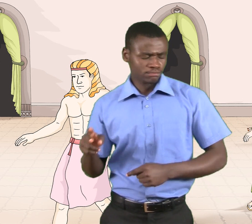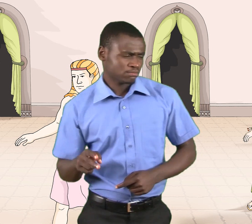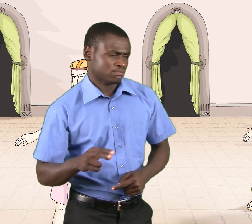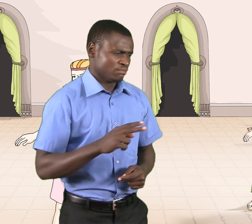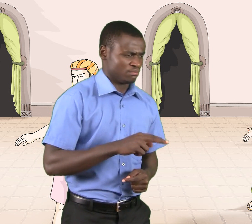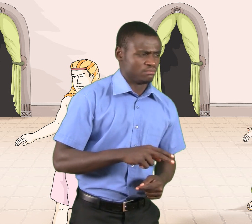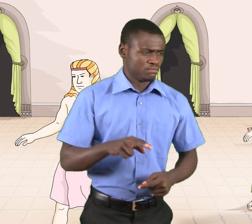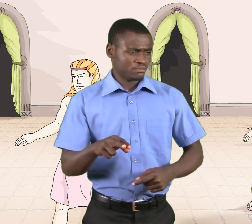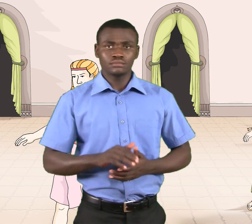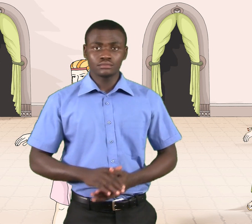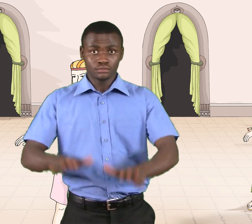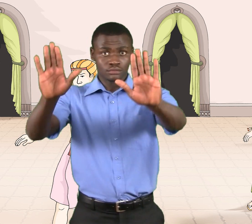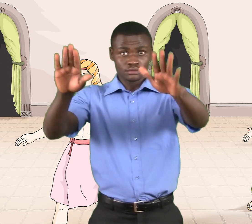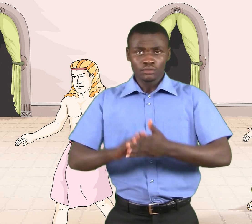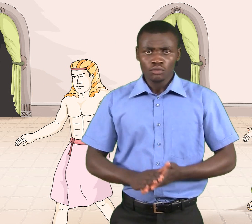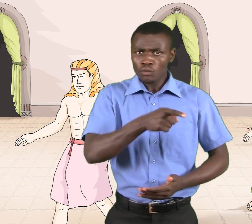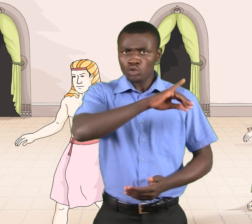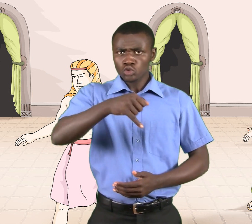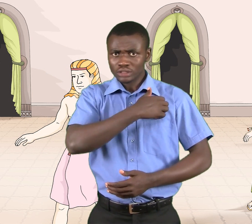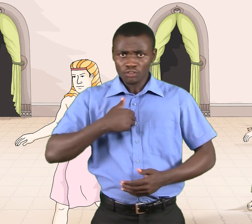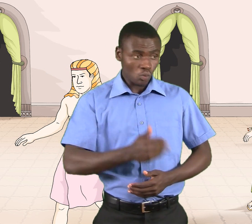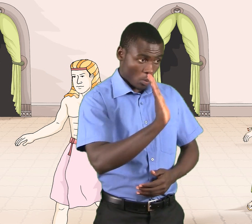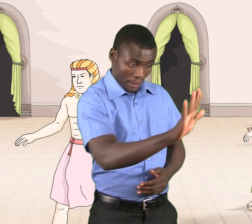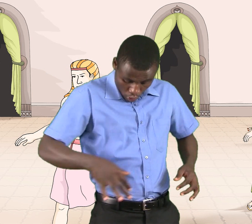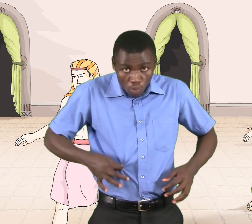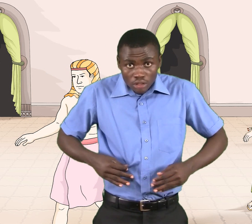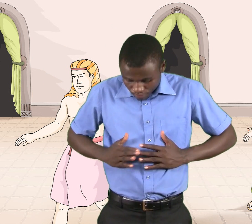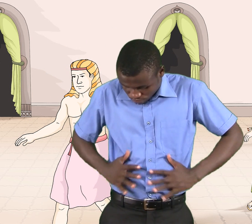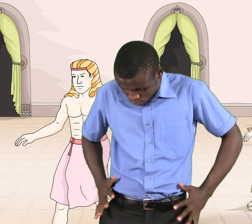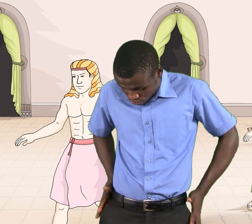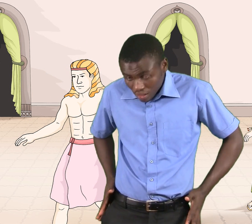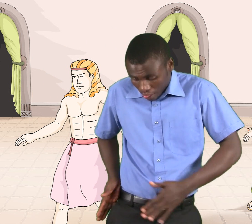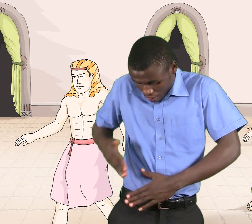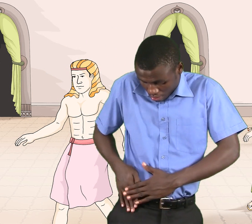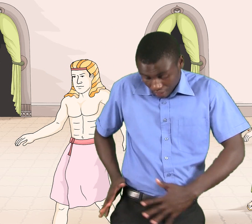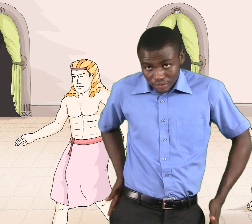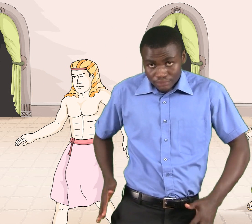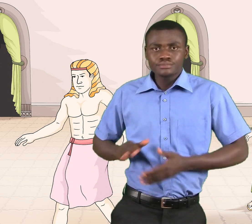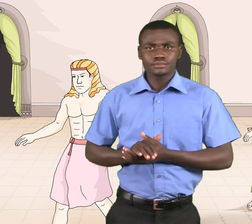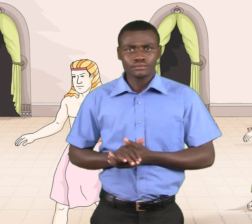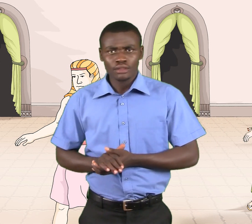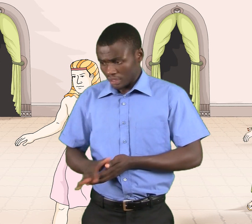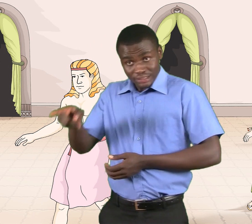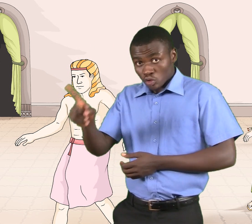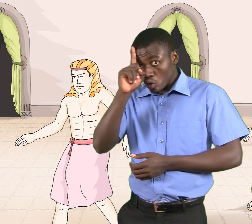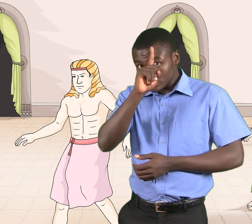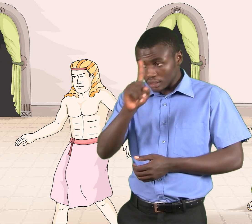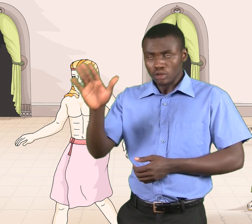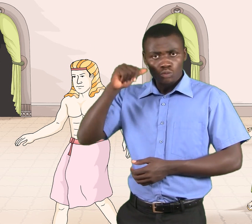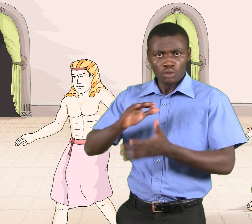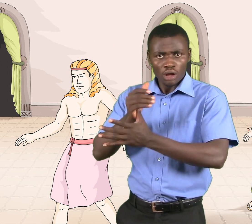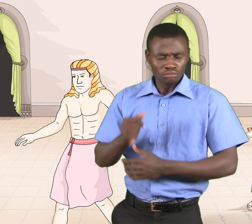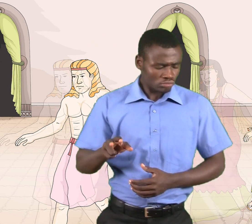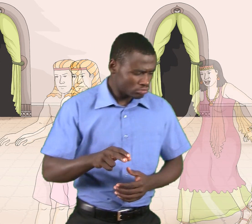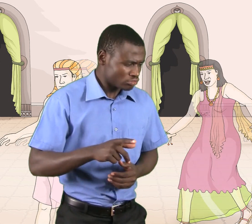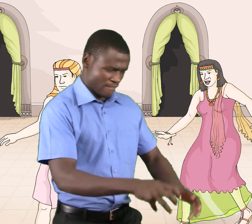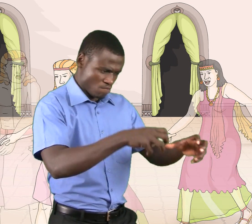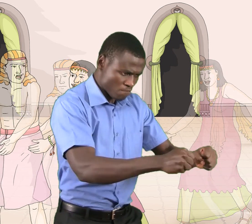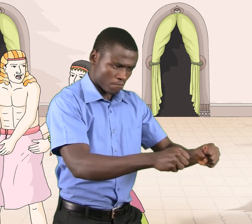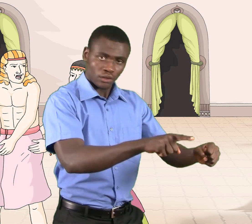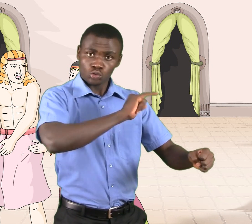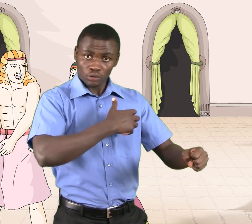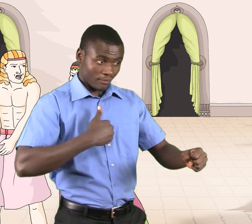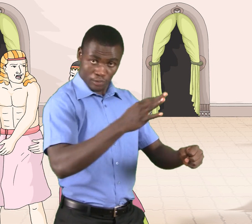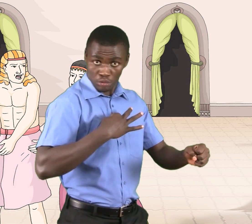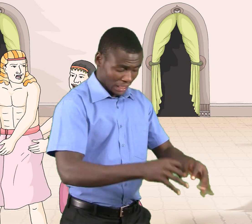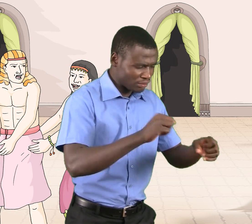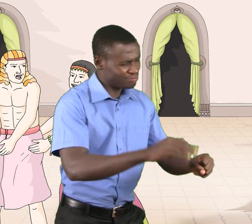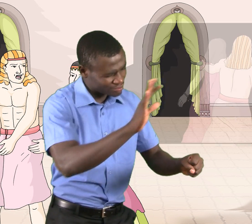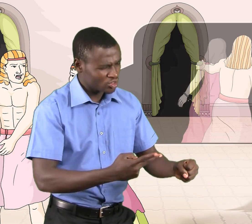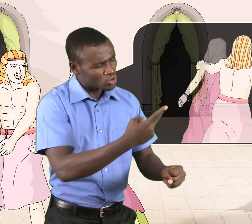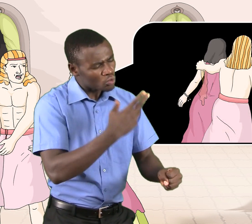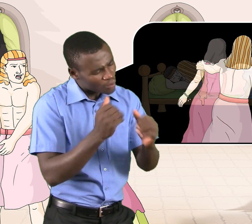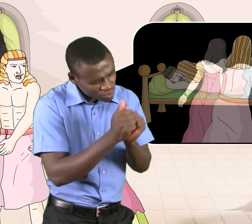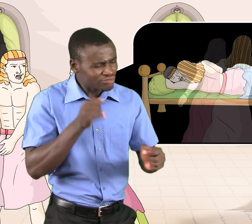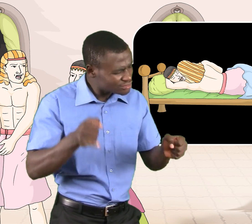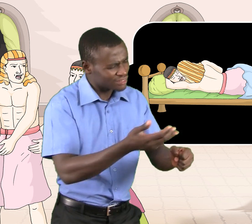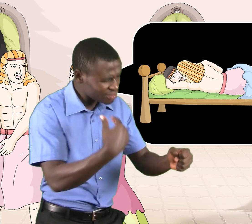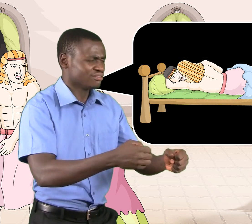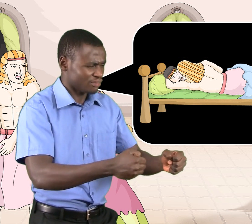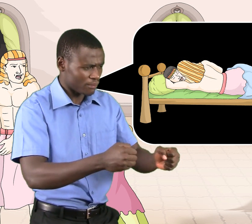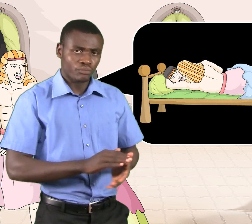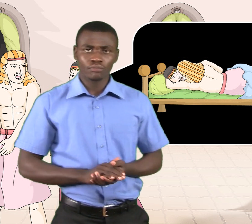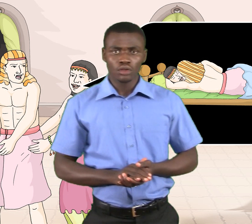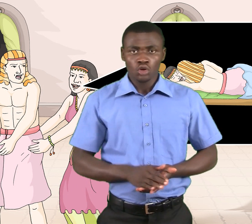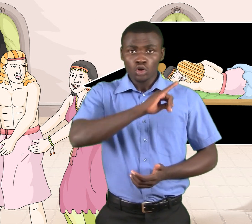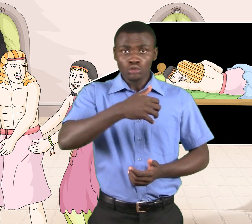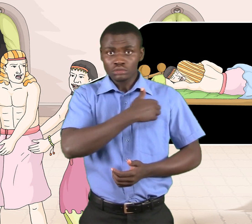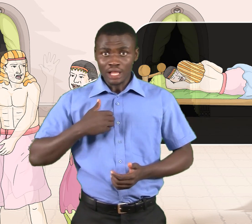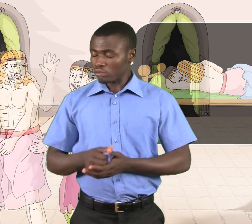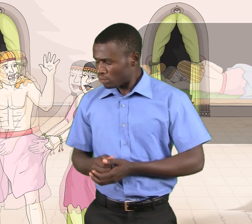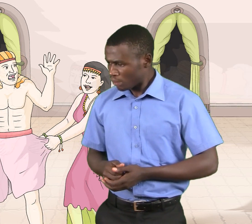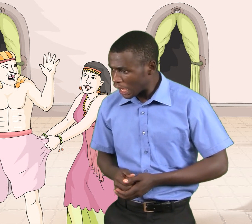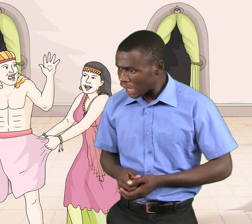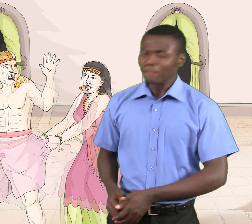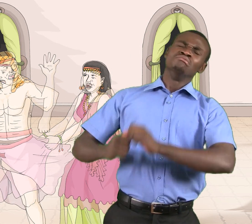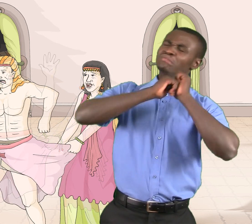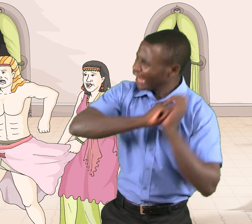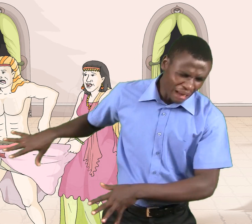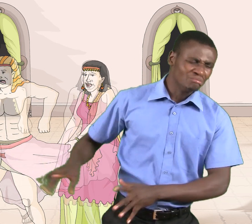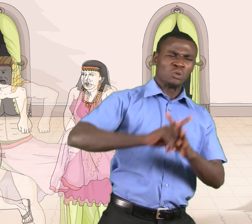She grabbed Joseph by his cloak and said, “Sleep with me!”